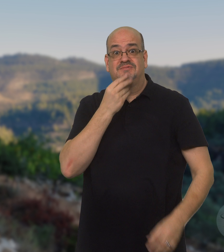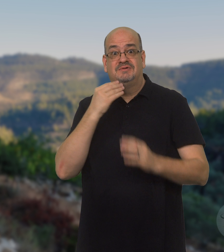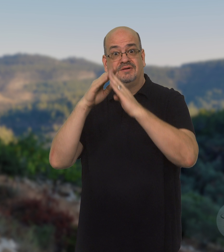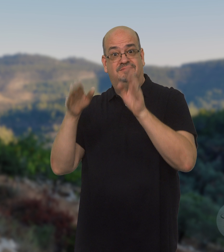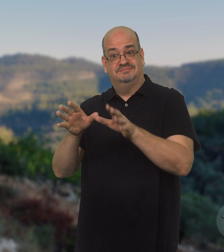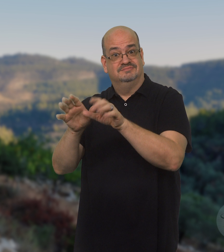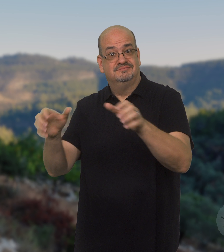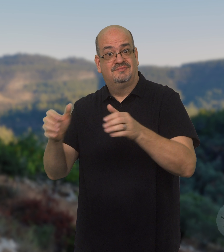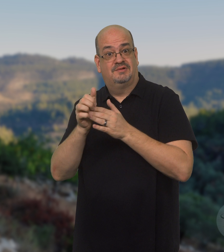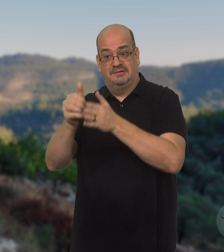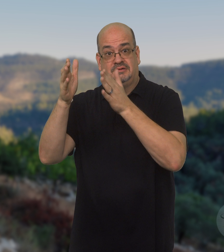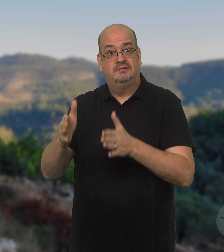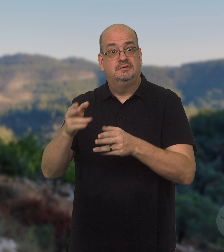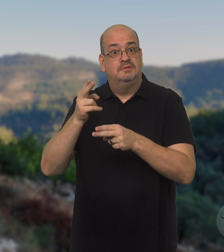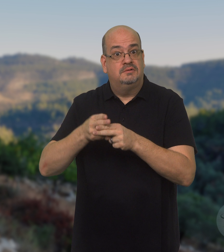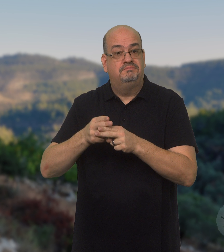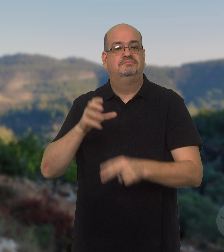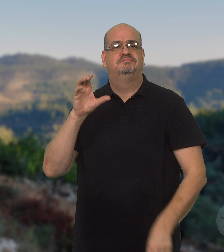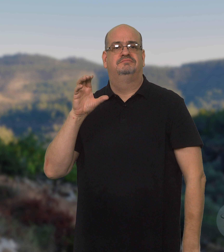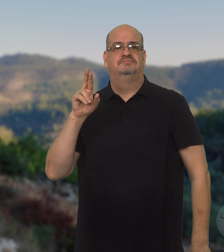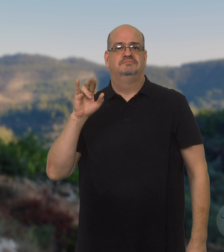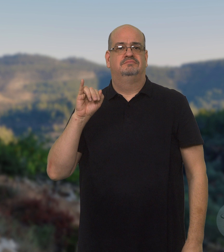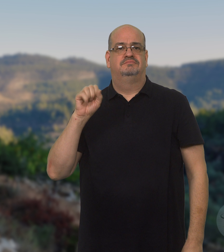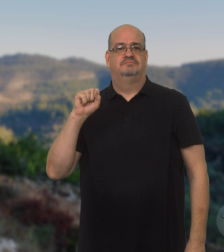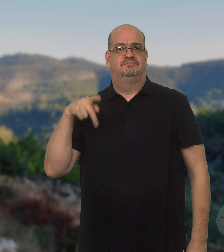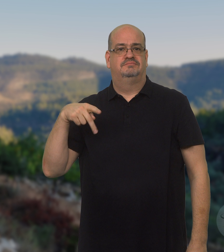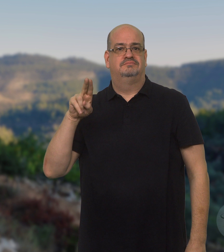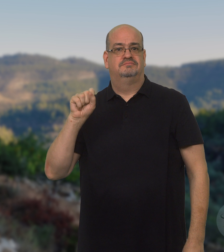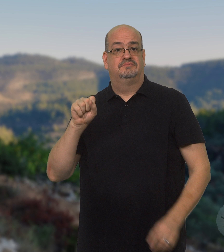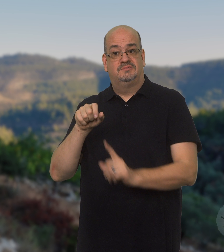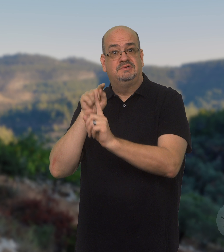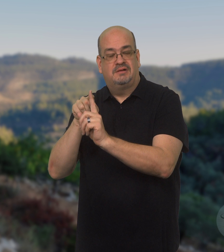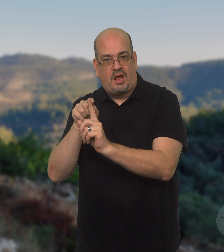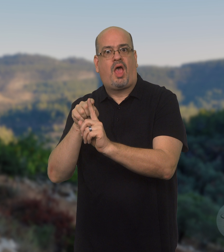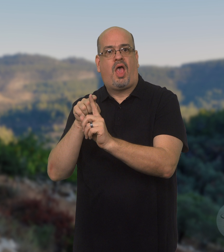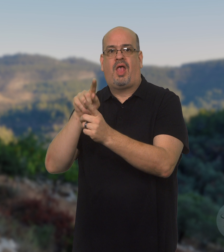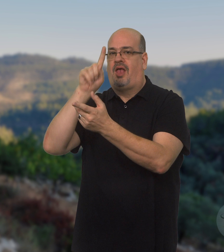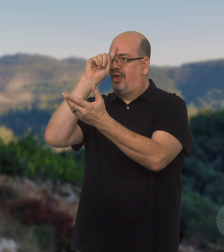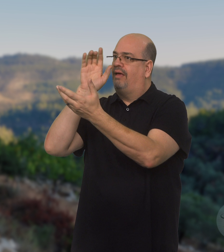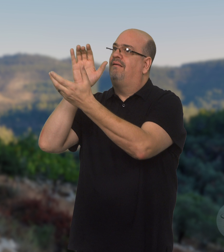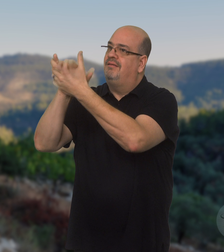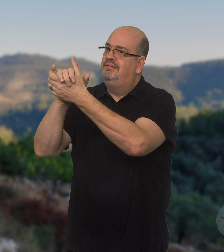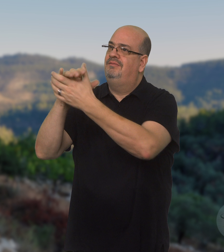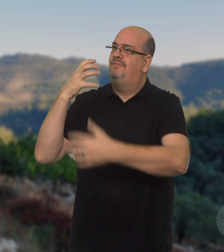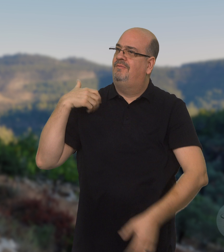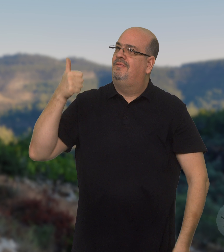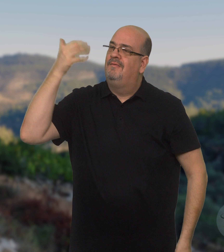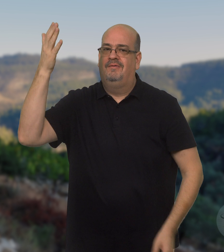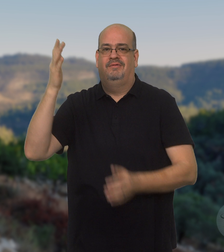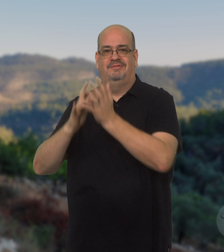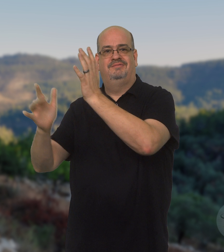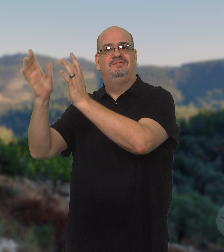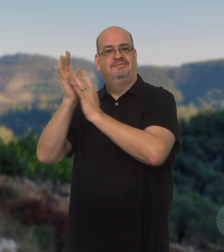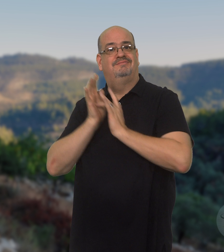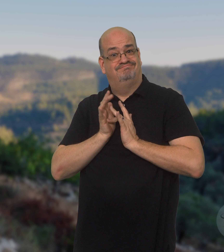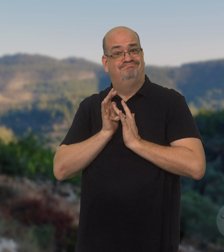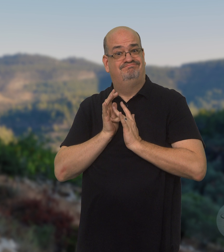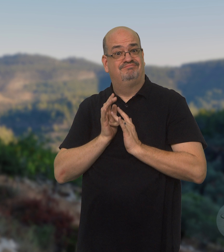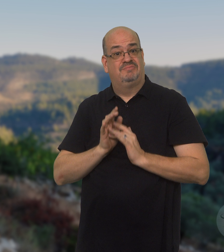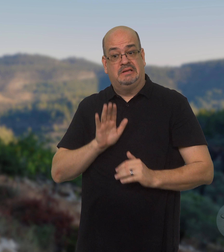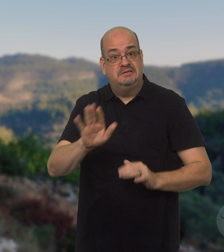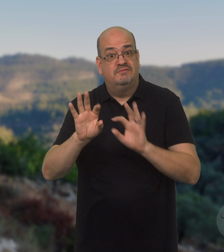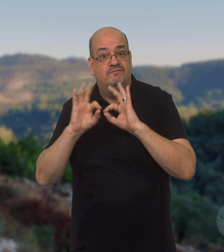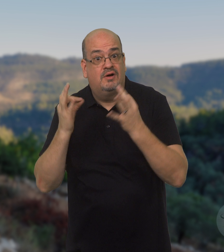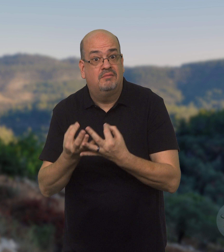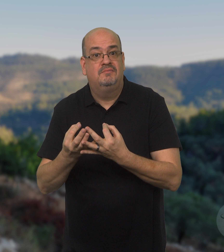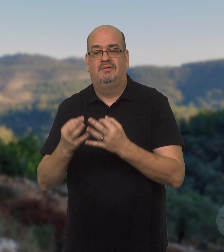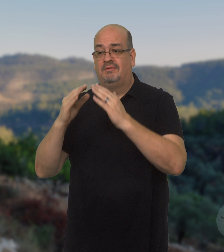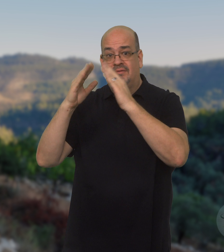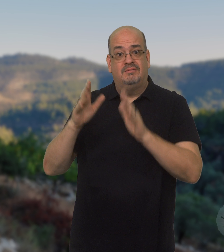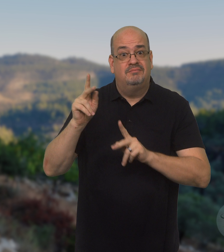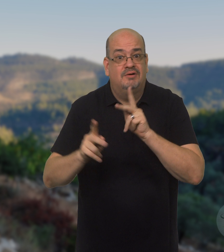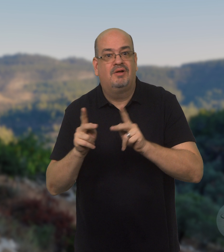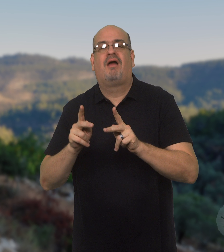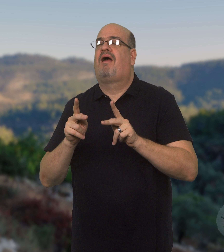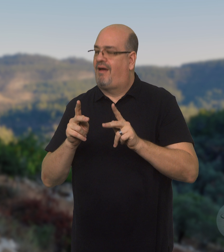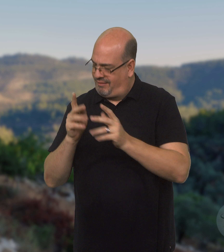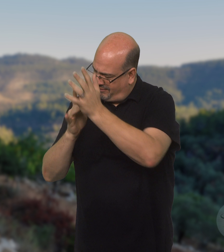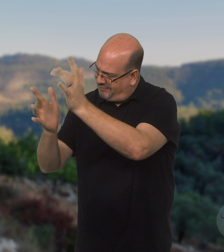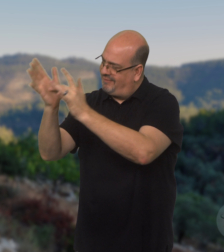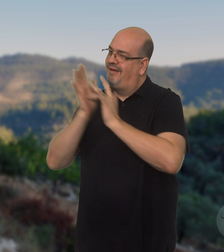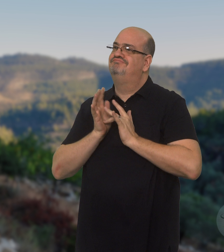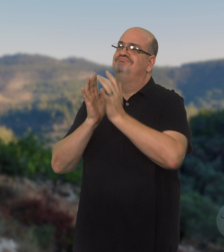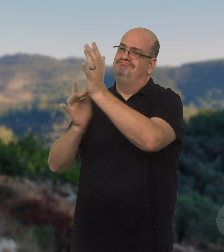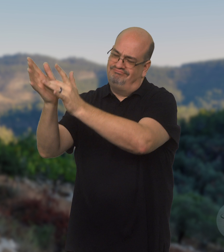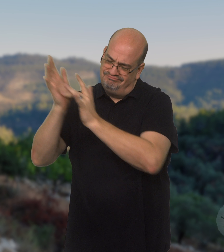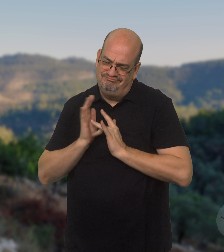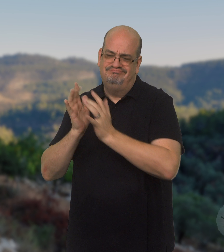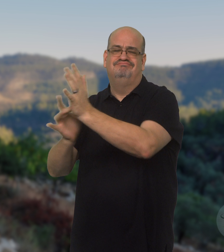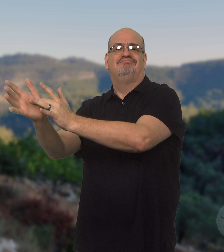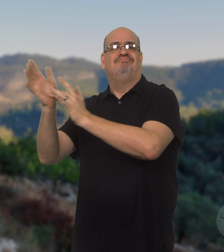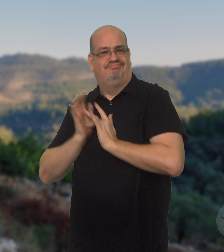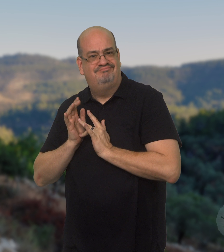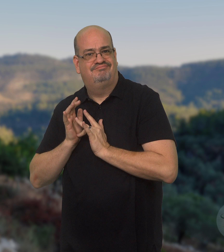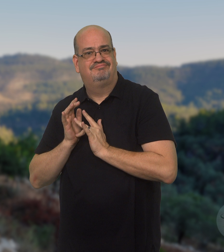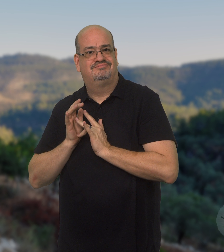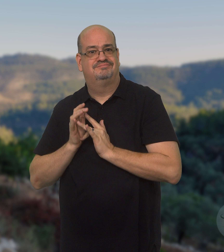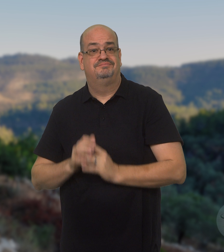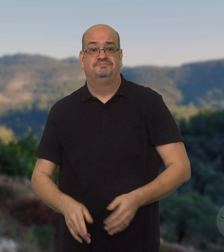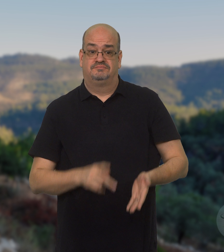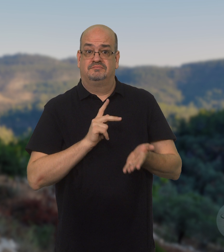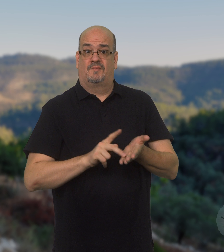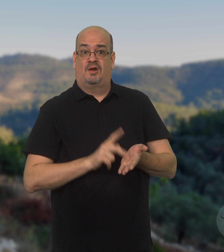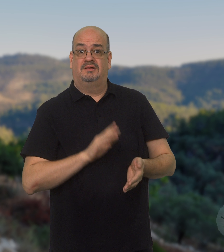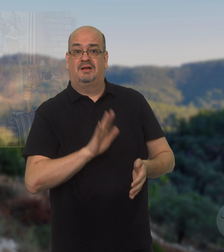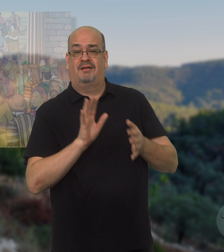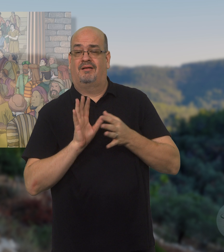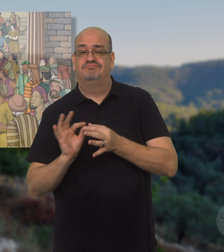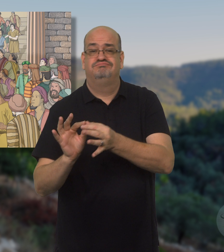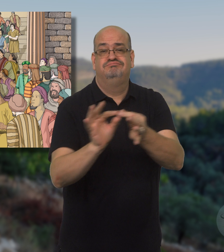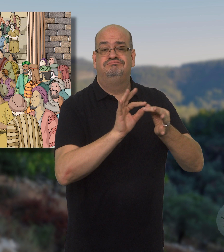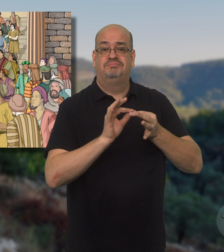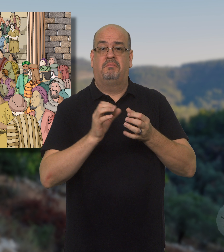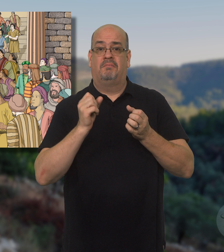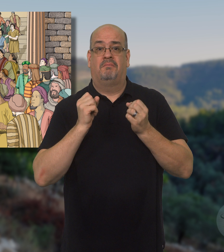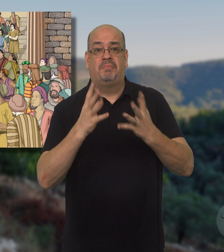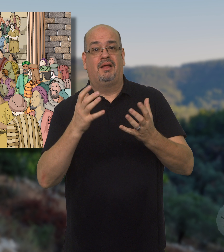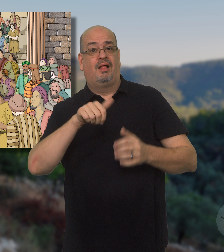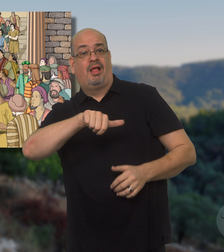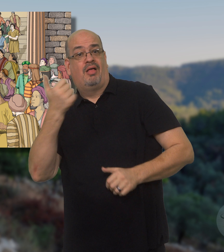Crispus, the synagogue leader, and his whole household believed in the Lord.